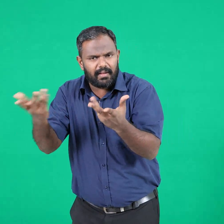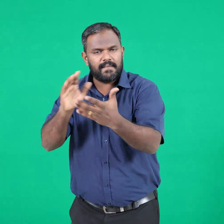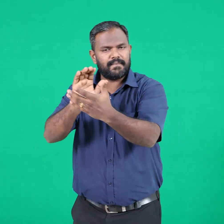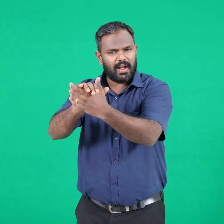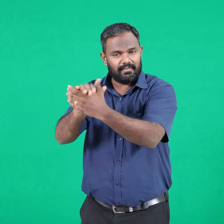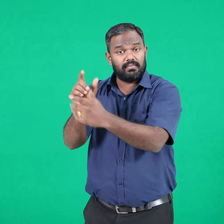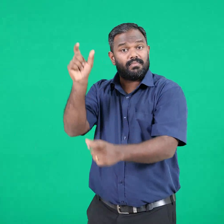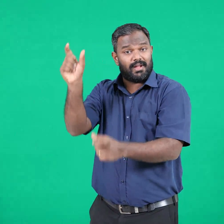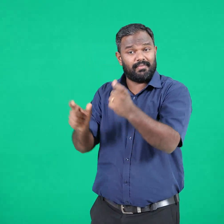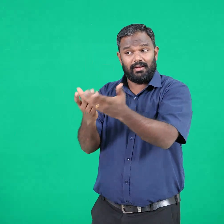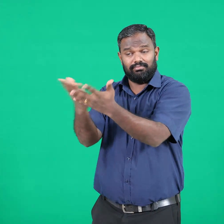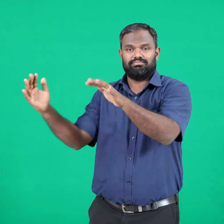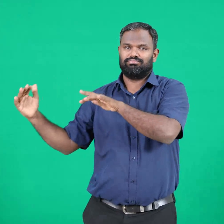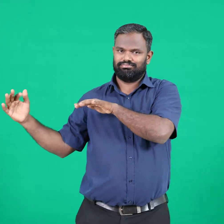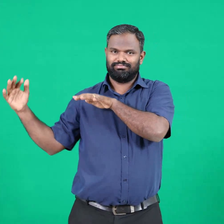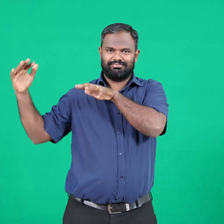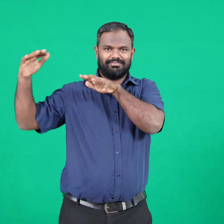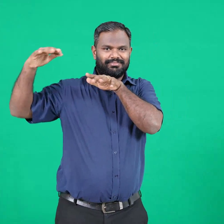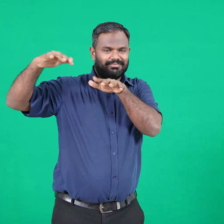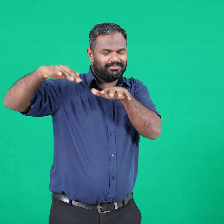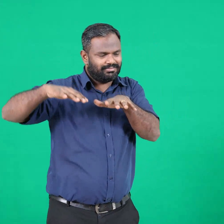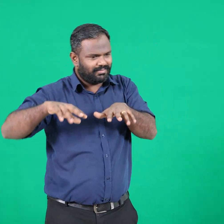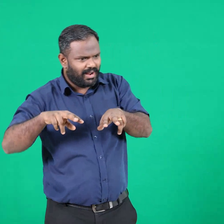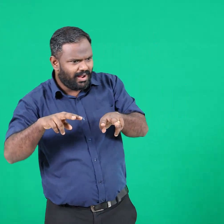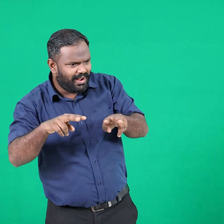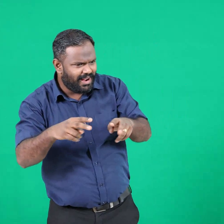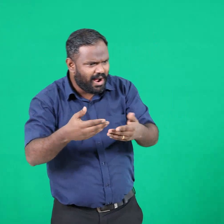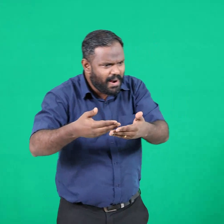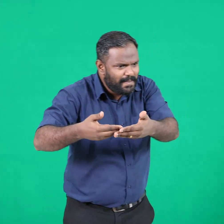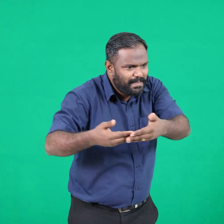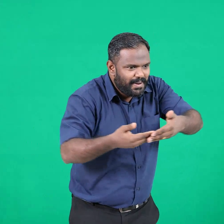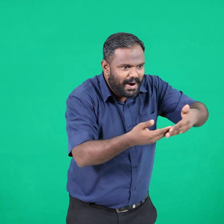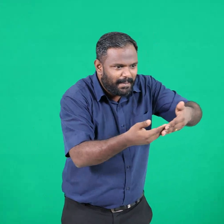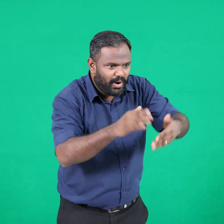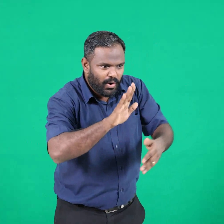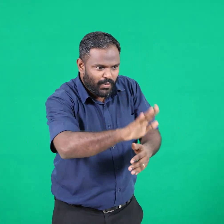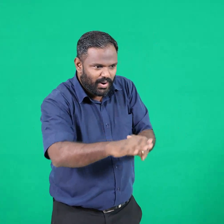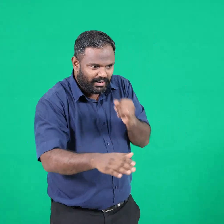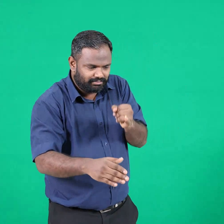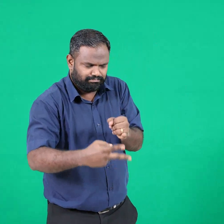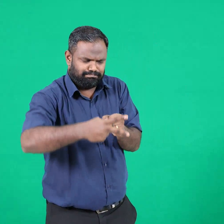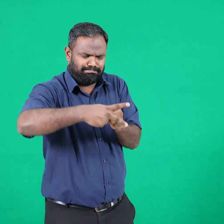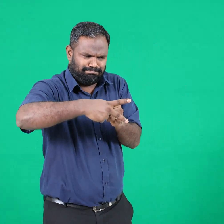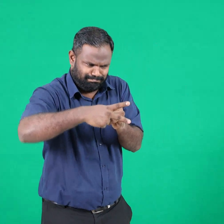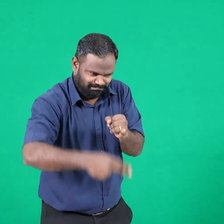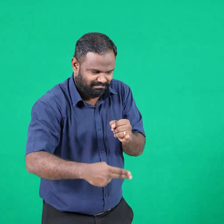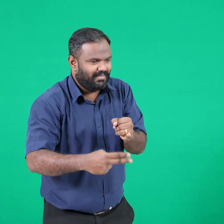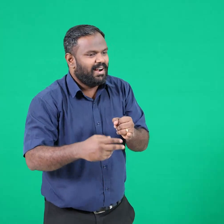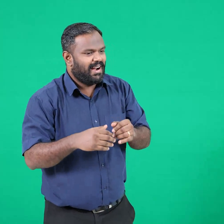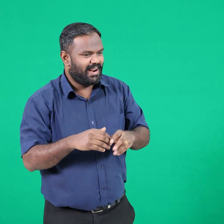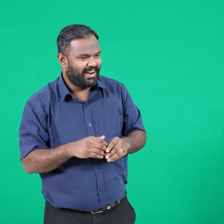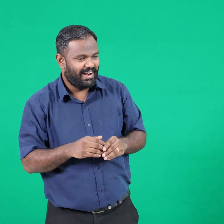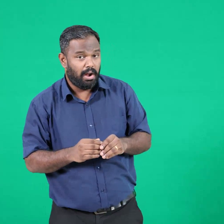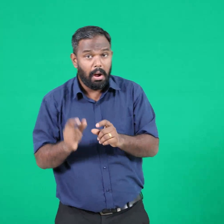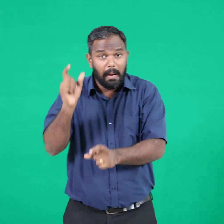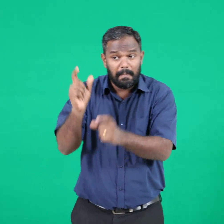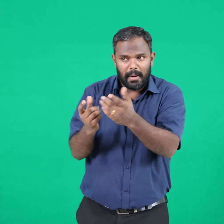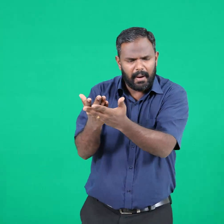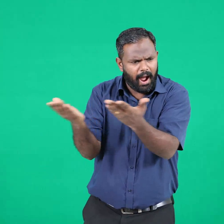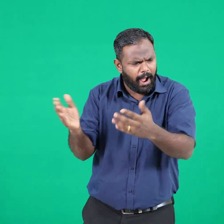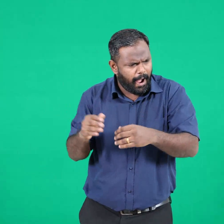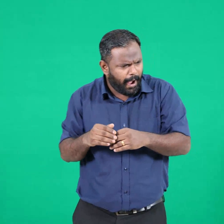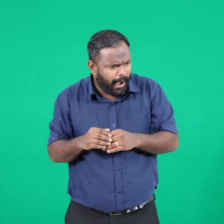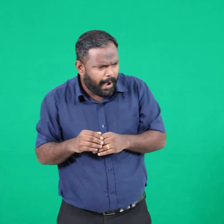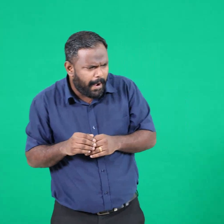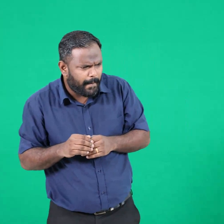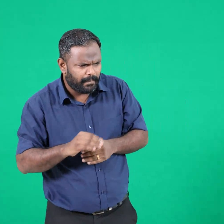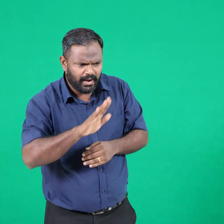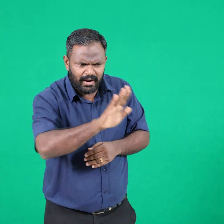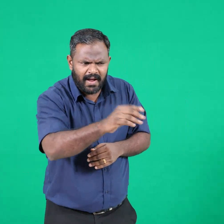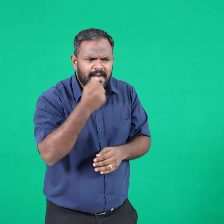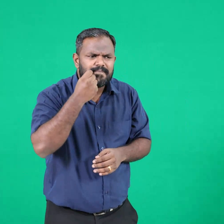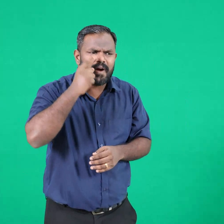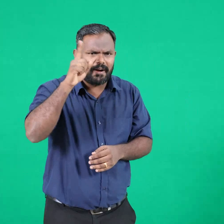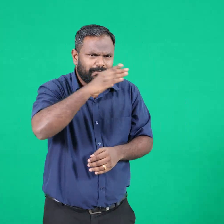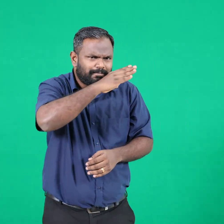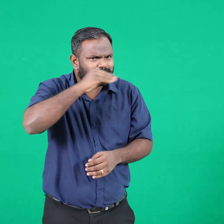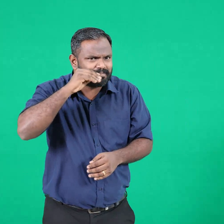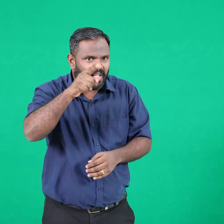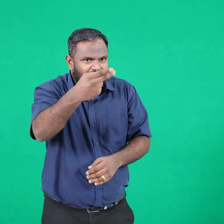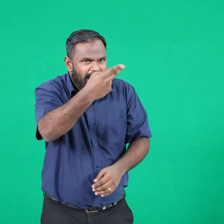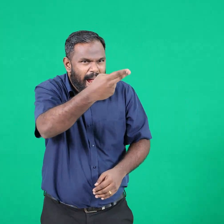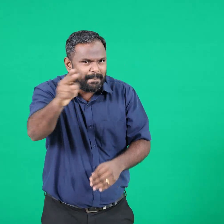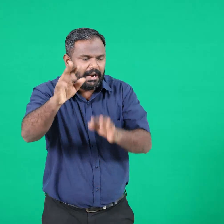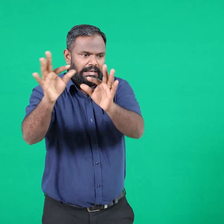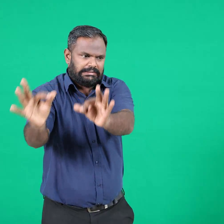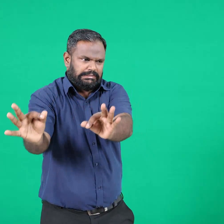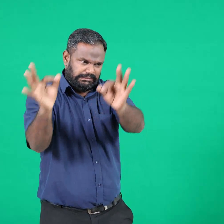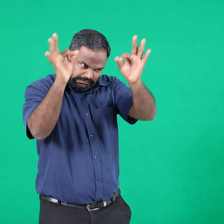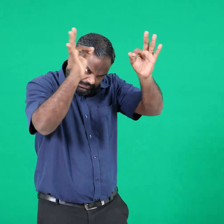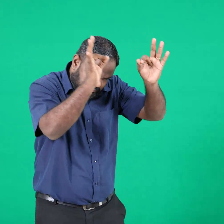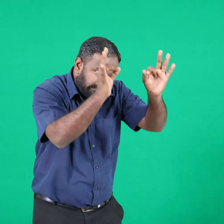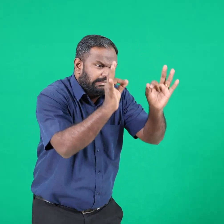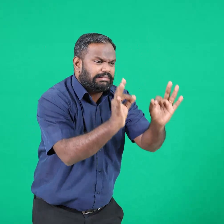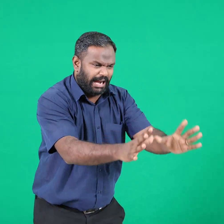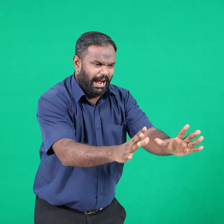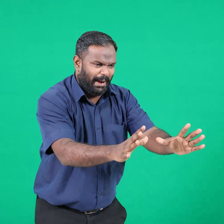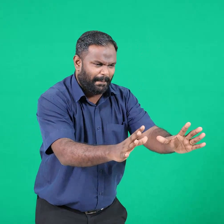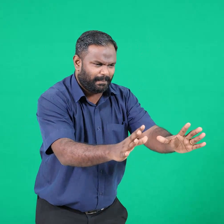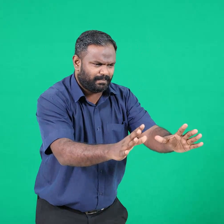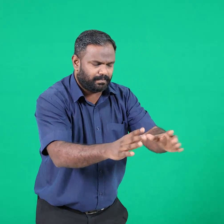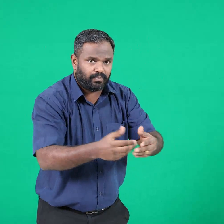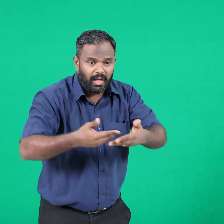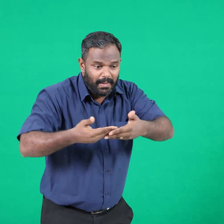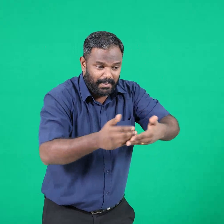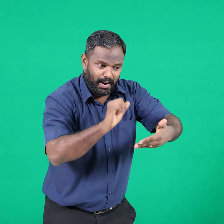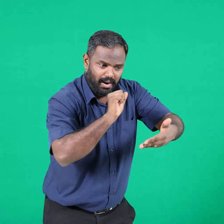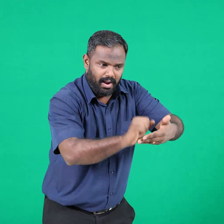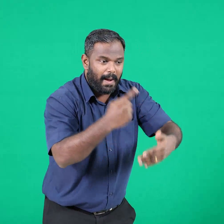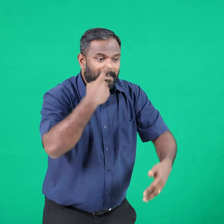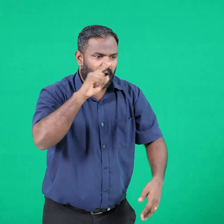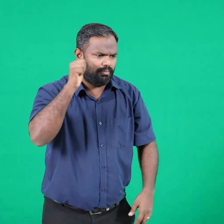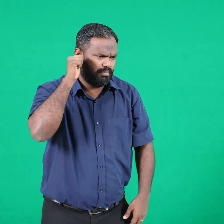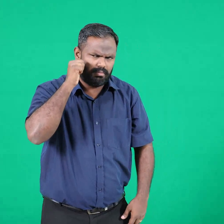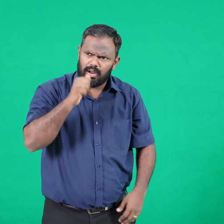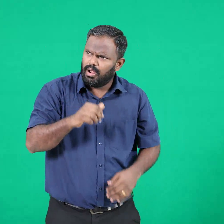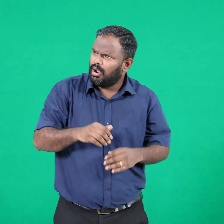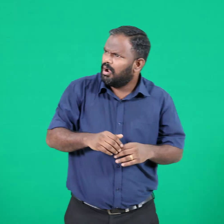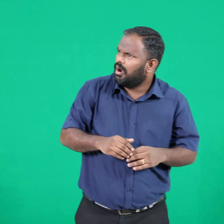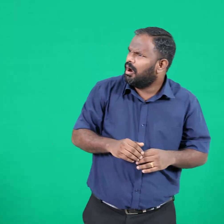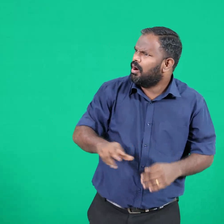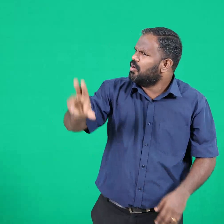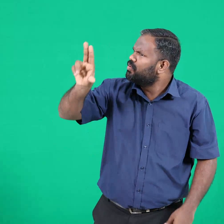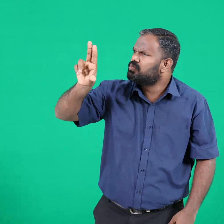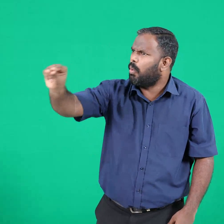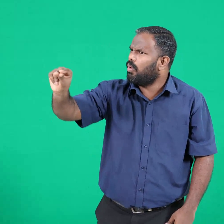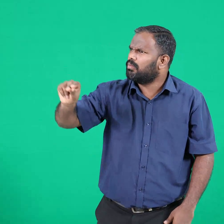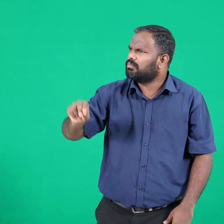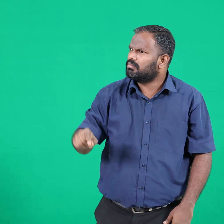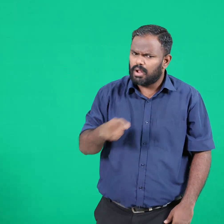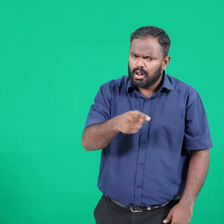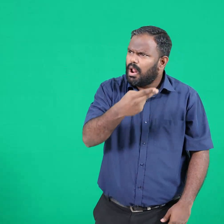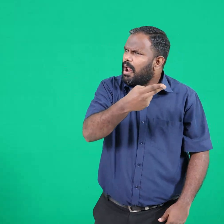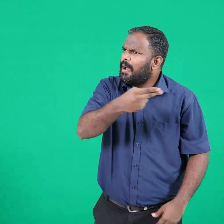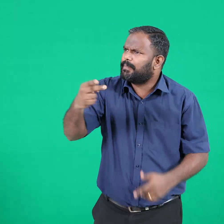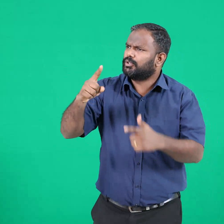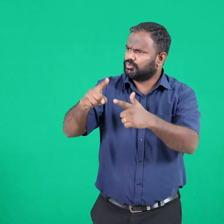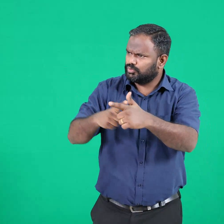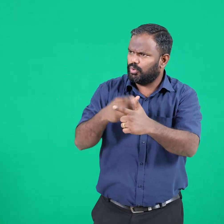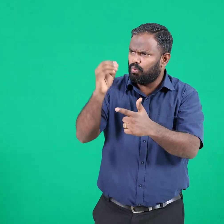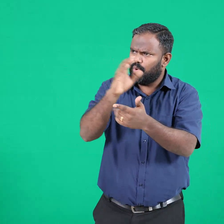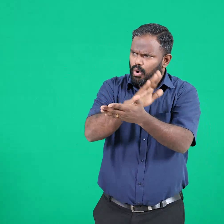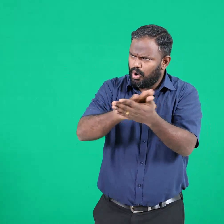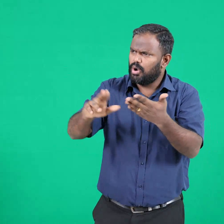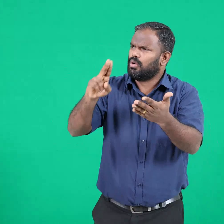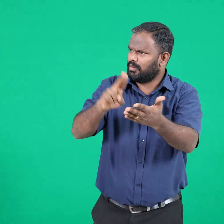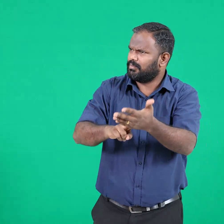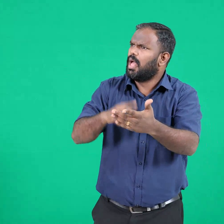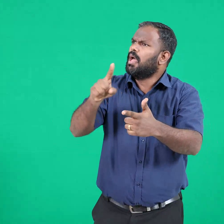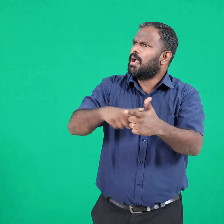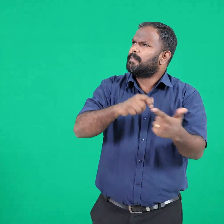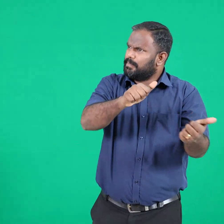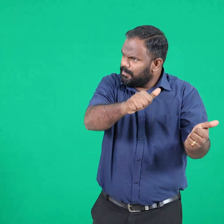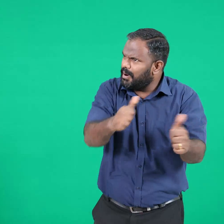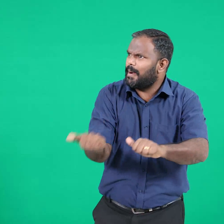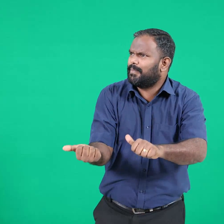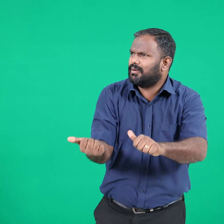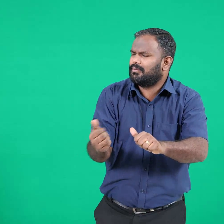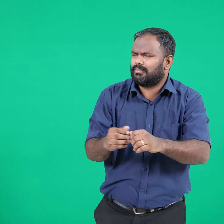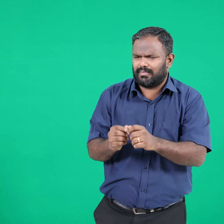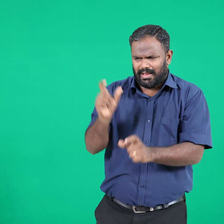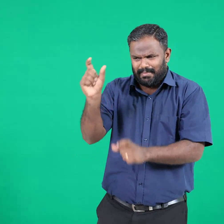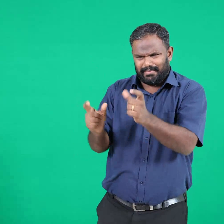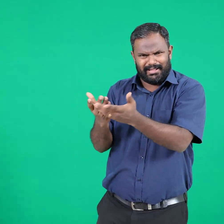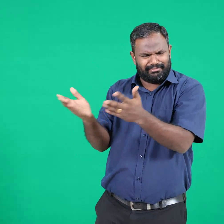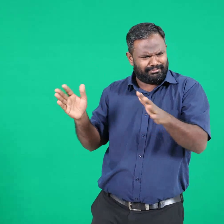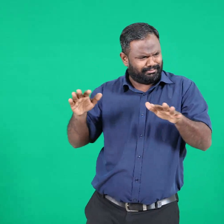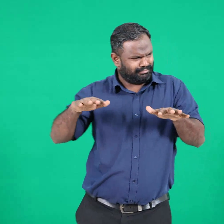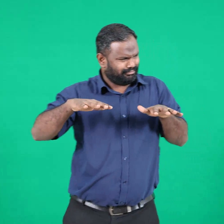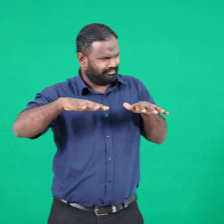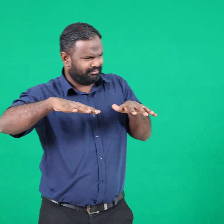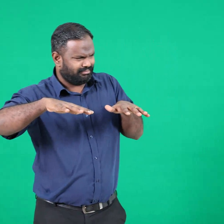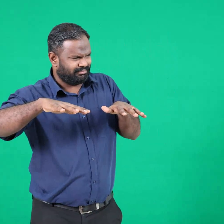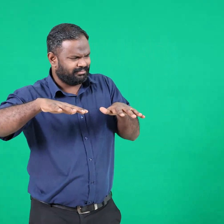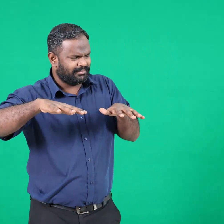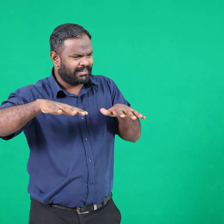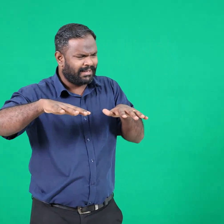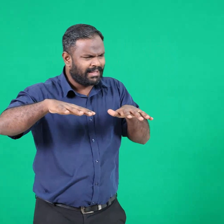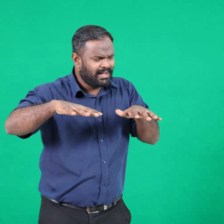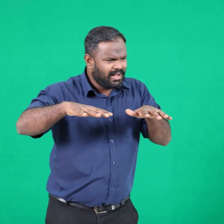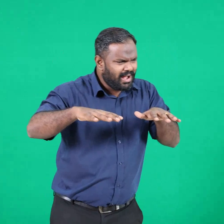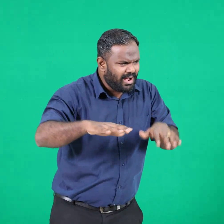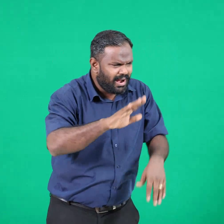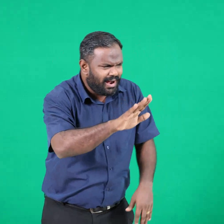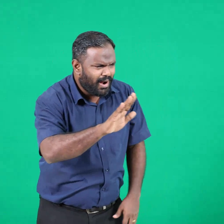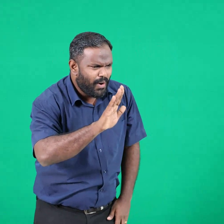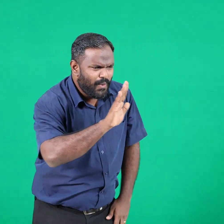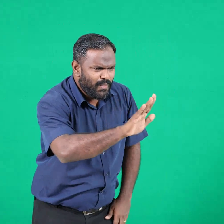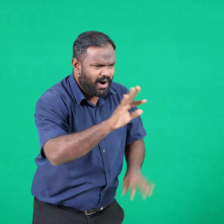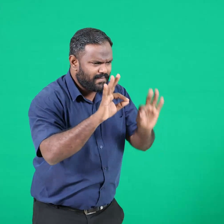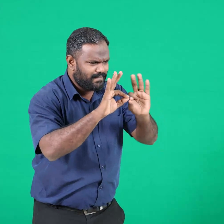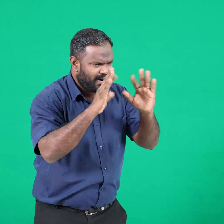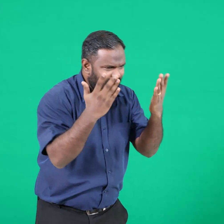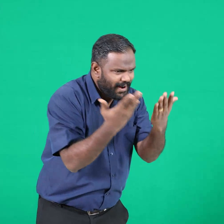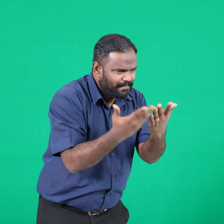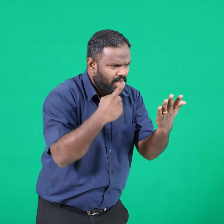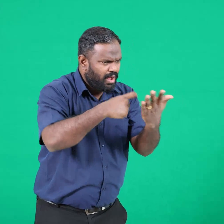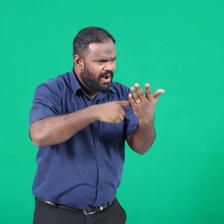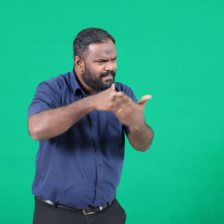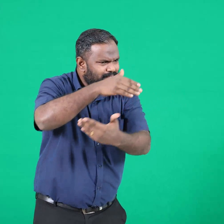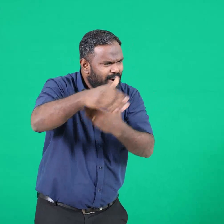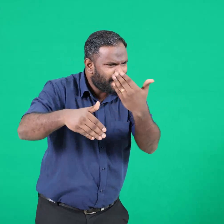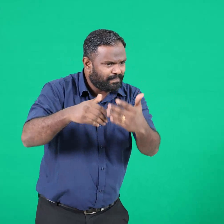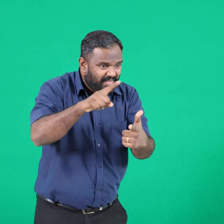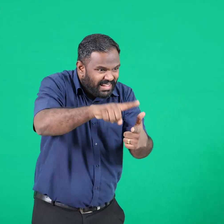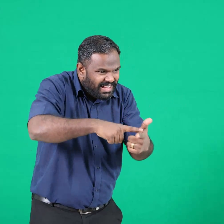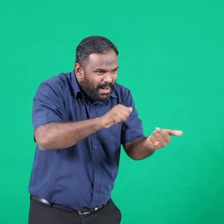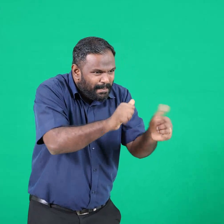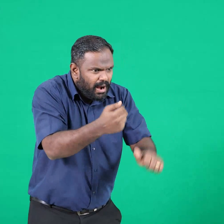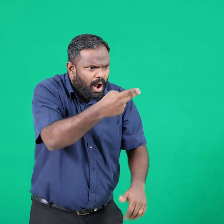But his mother replied, "No! He shall be called John." They said to her, "There is no one among your relatives who bears this name."